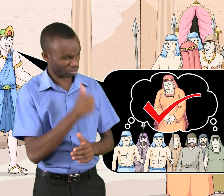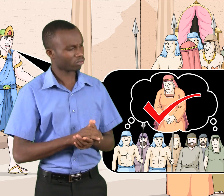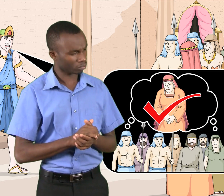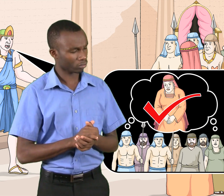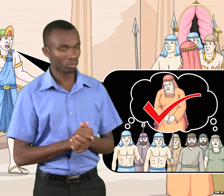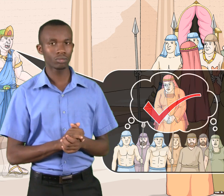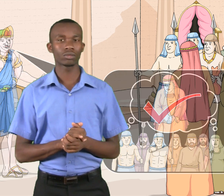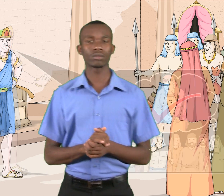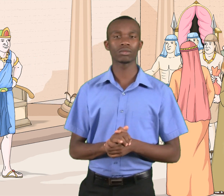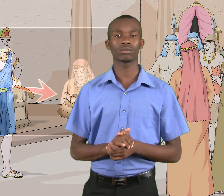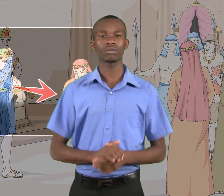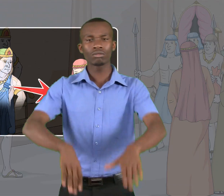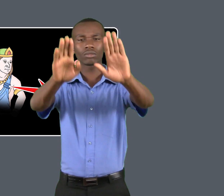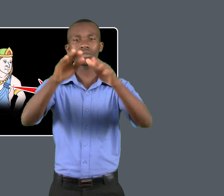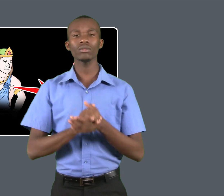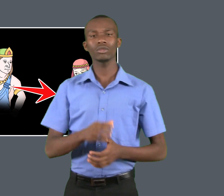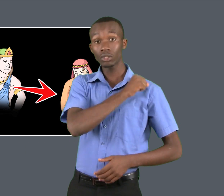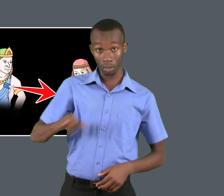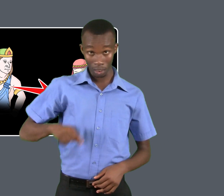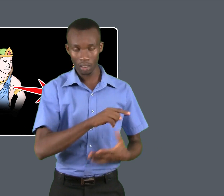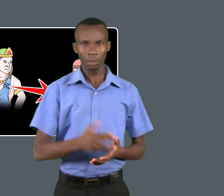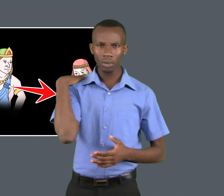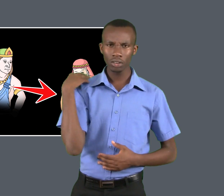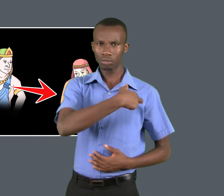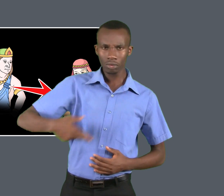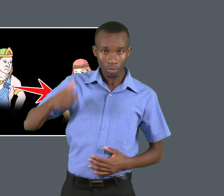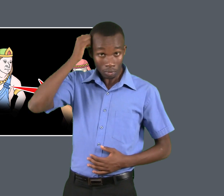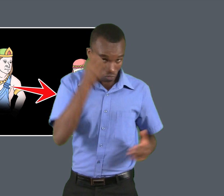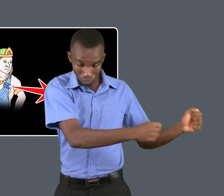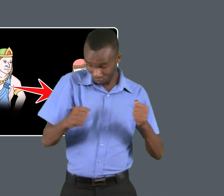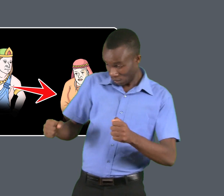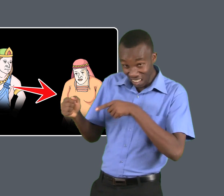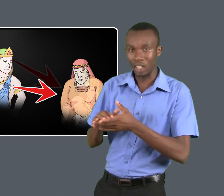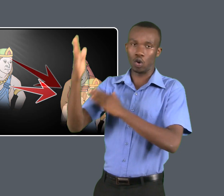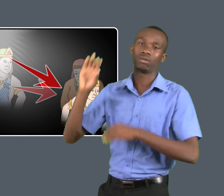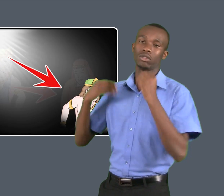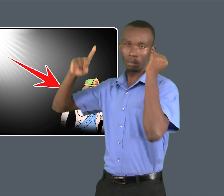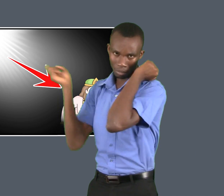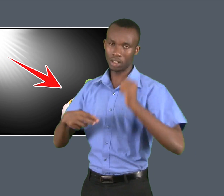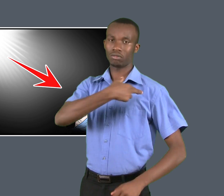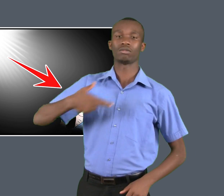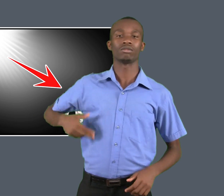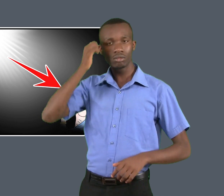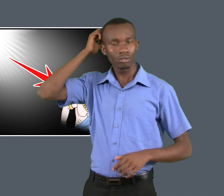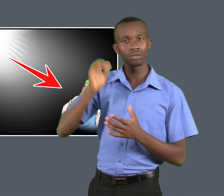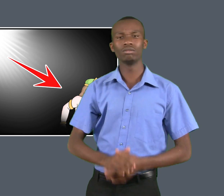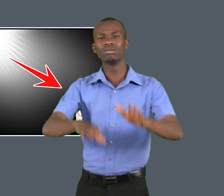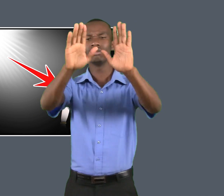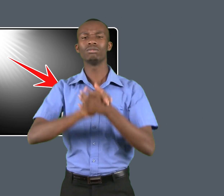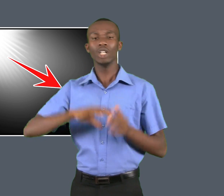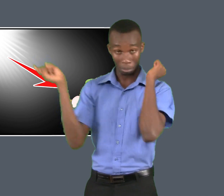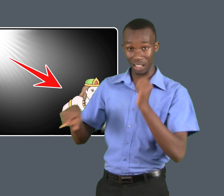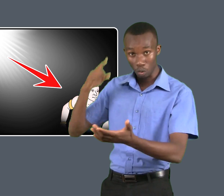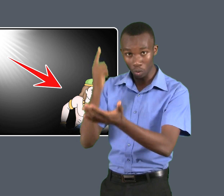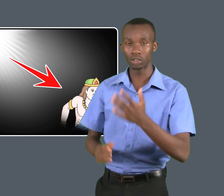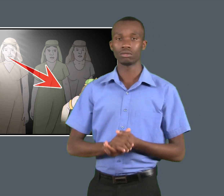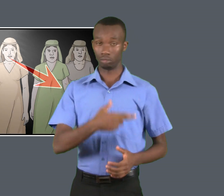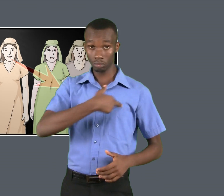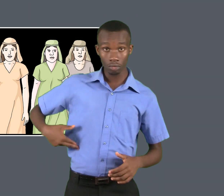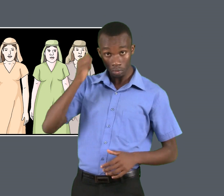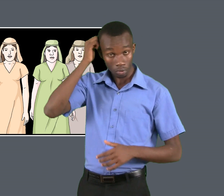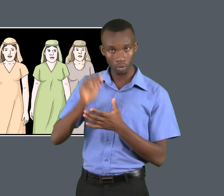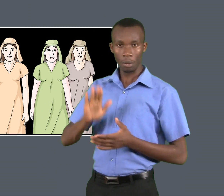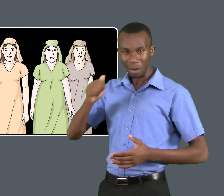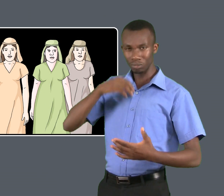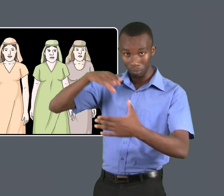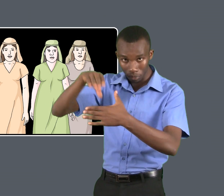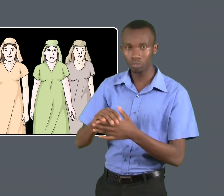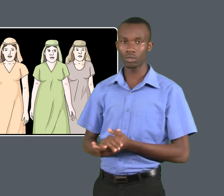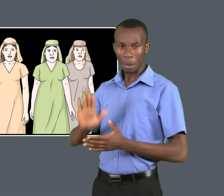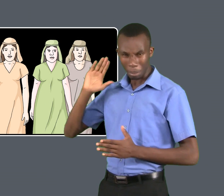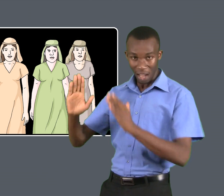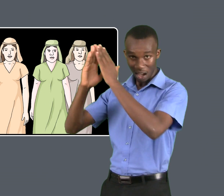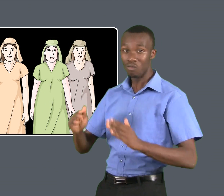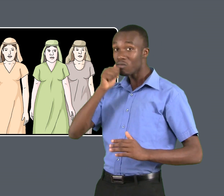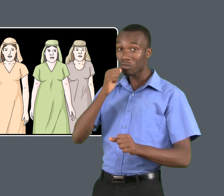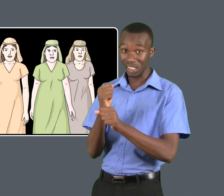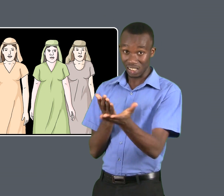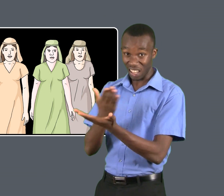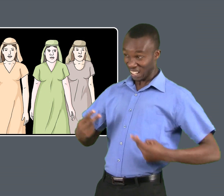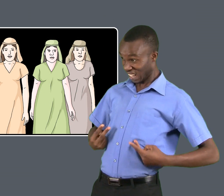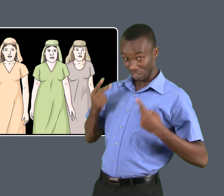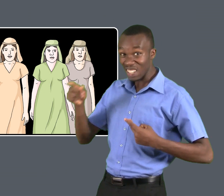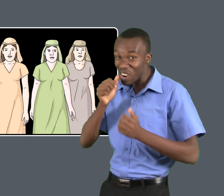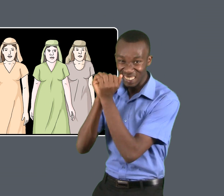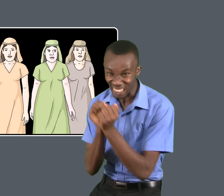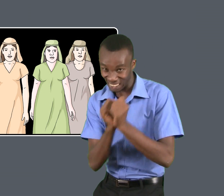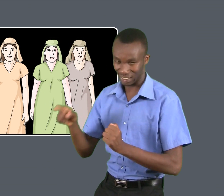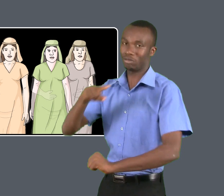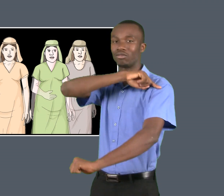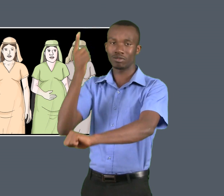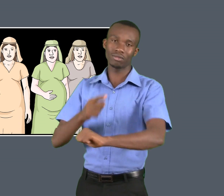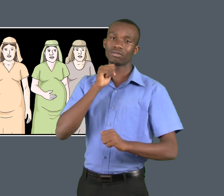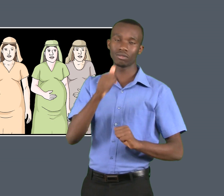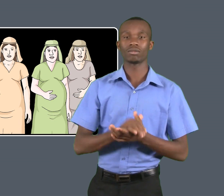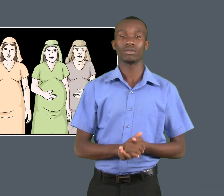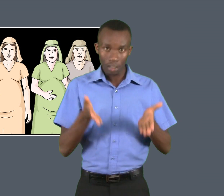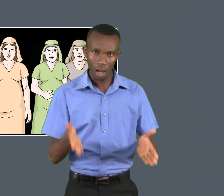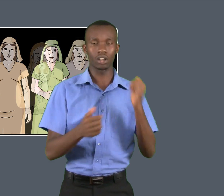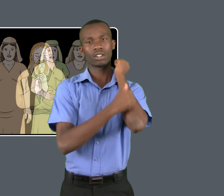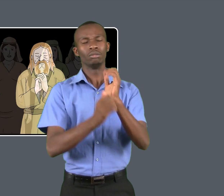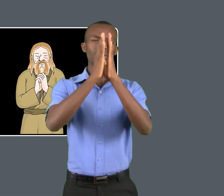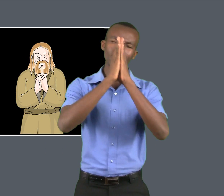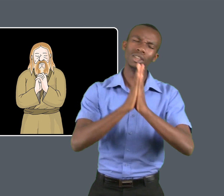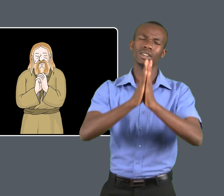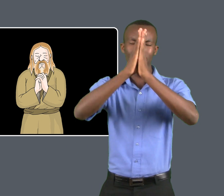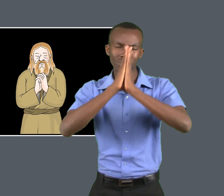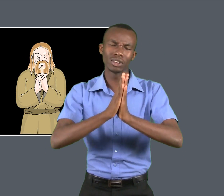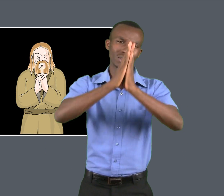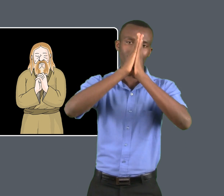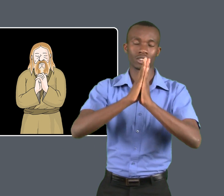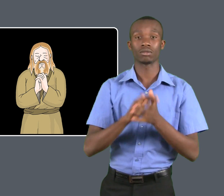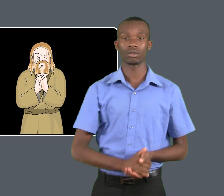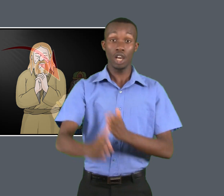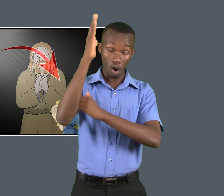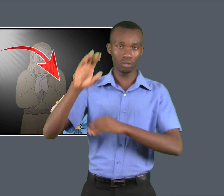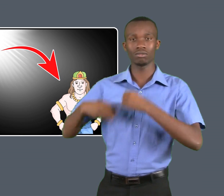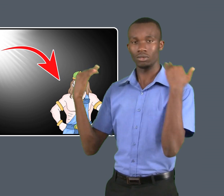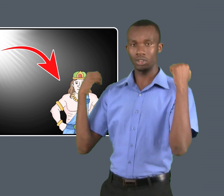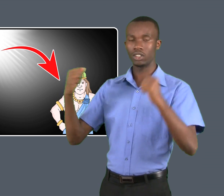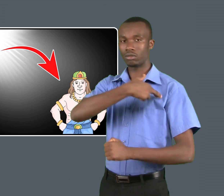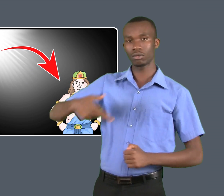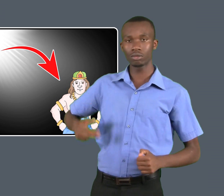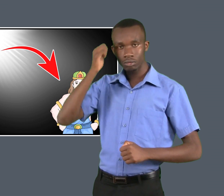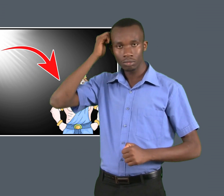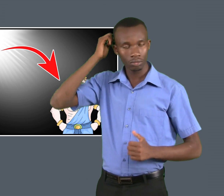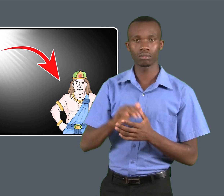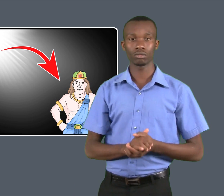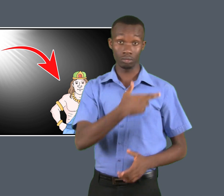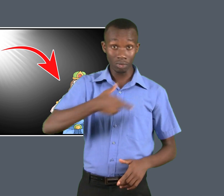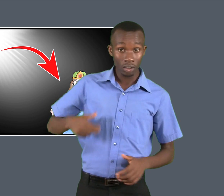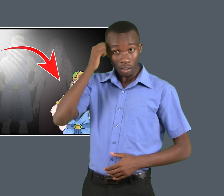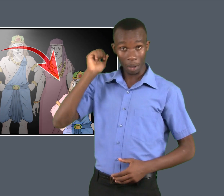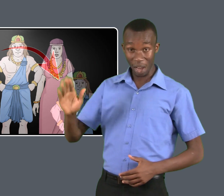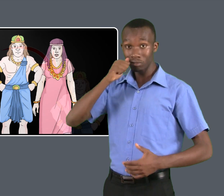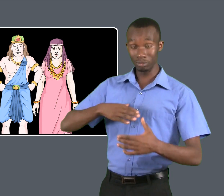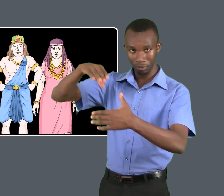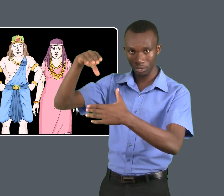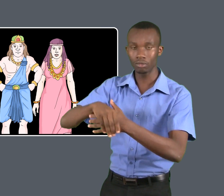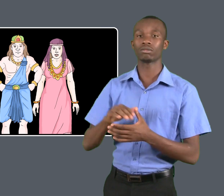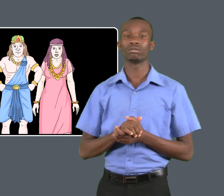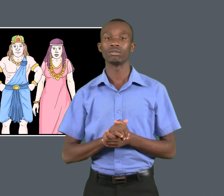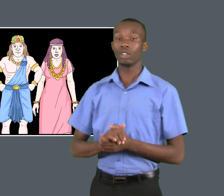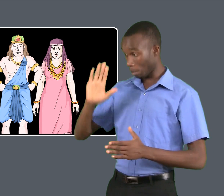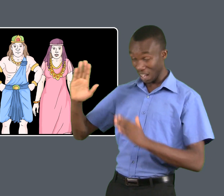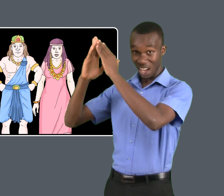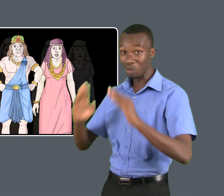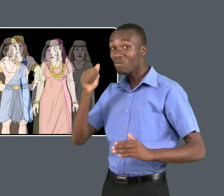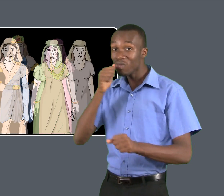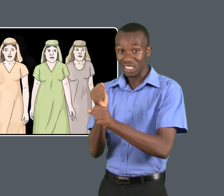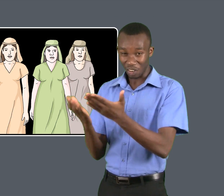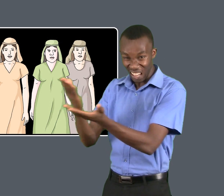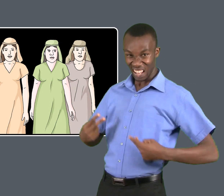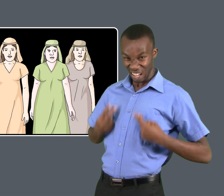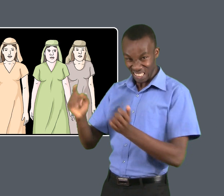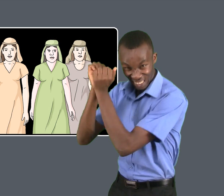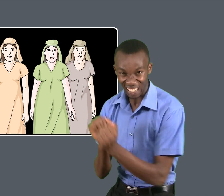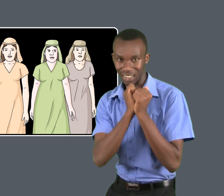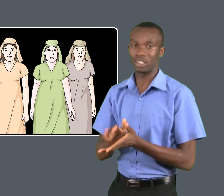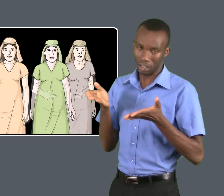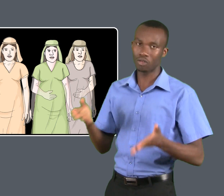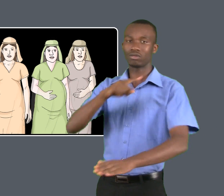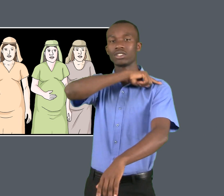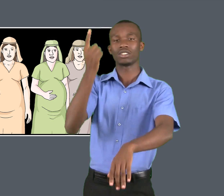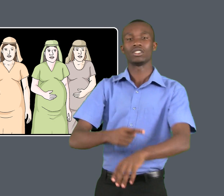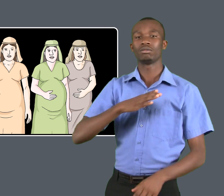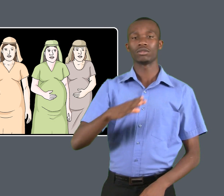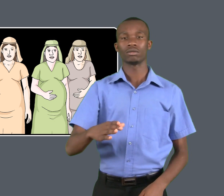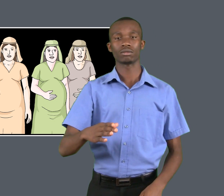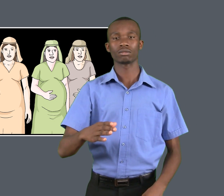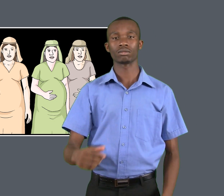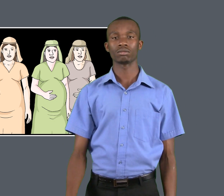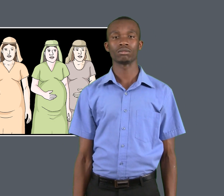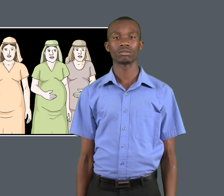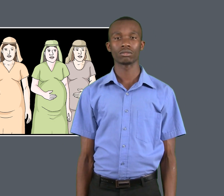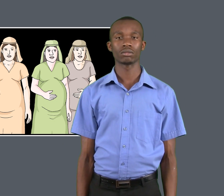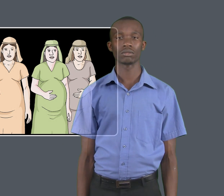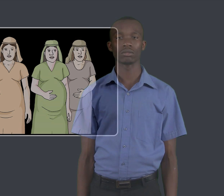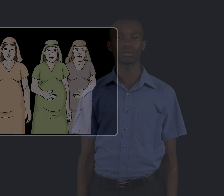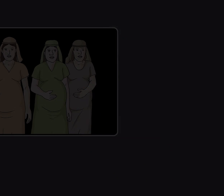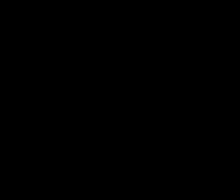Then Abraham prayed to God, and God healed Abimelech and his wife and his maidservants, so that they could again bear children— for on account of Abraham’s wife Sarah, the LORD had completely closed all the wombs in Abimelech’s household.